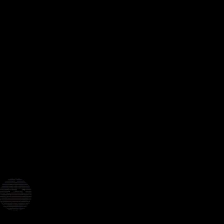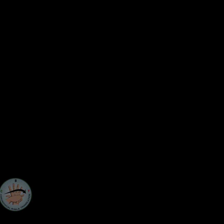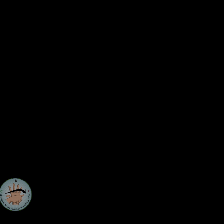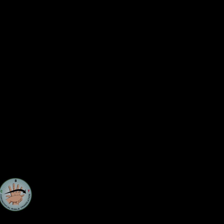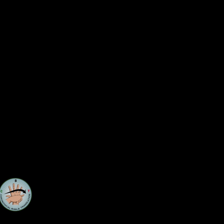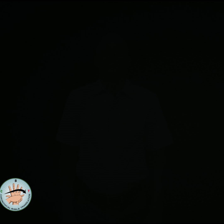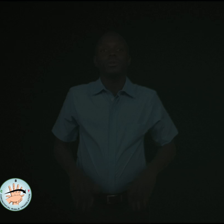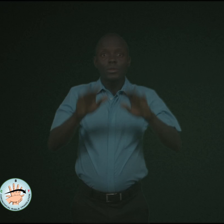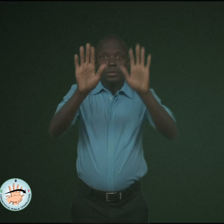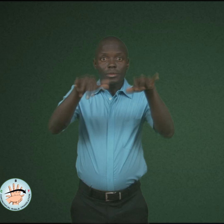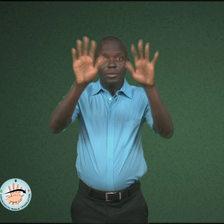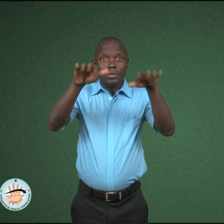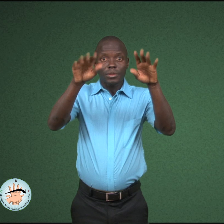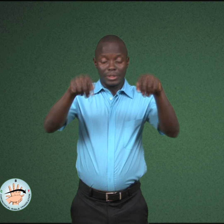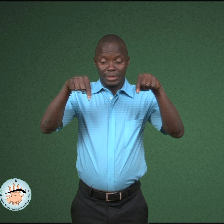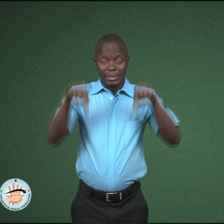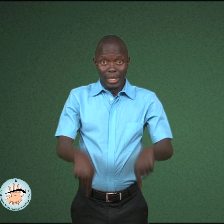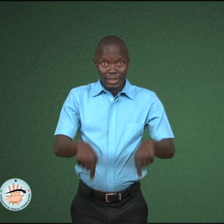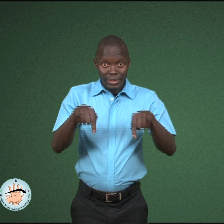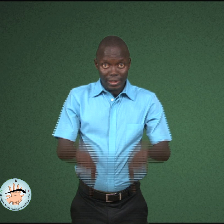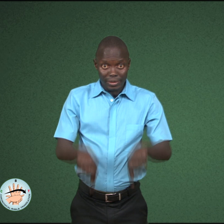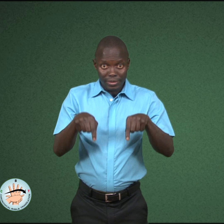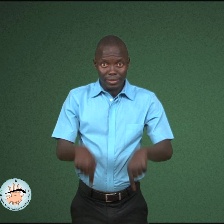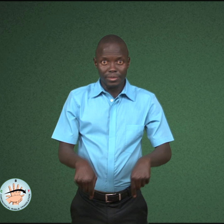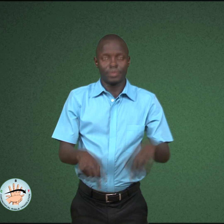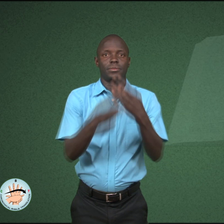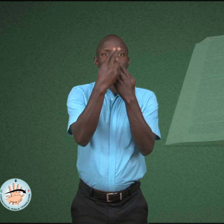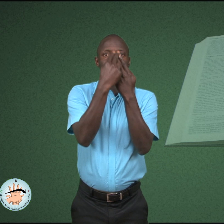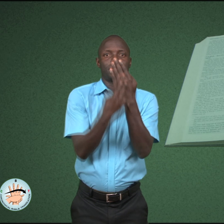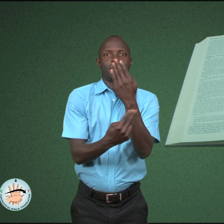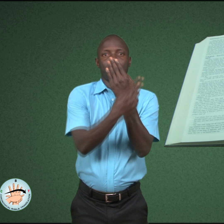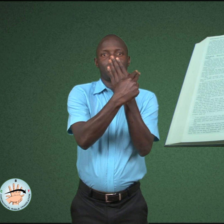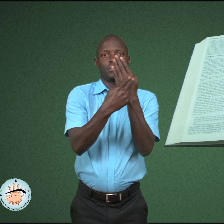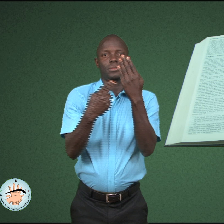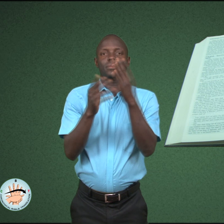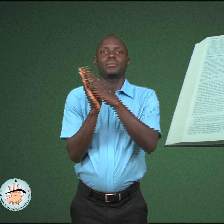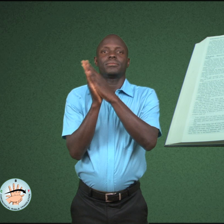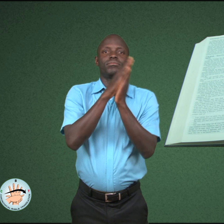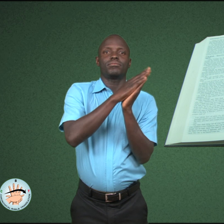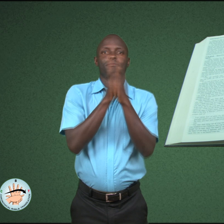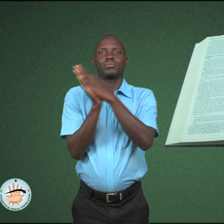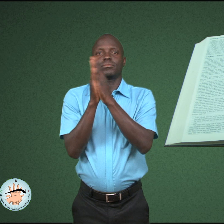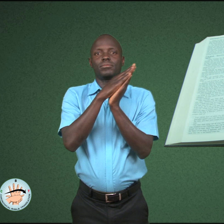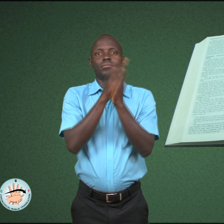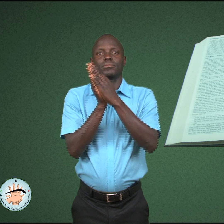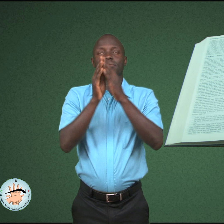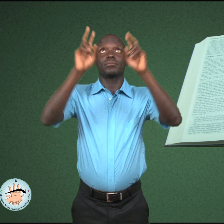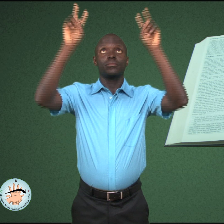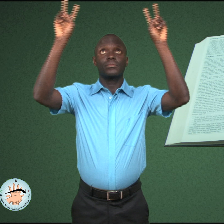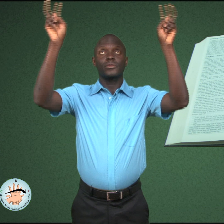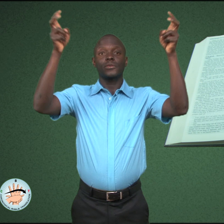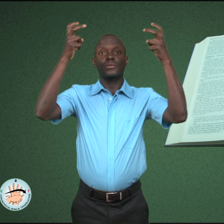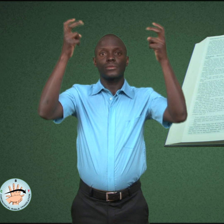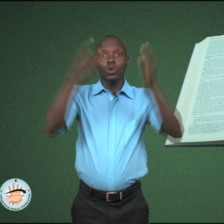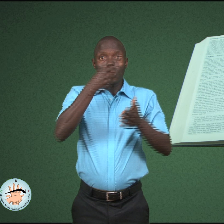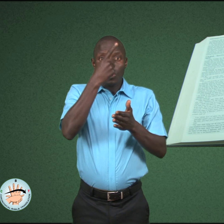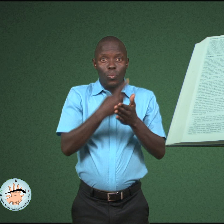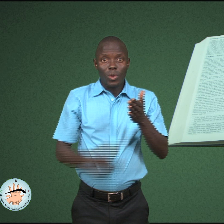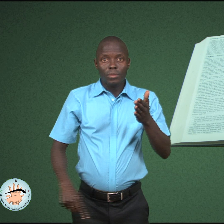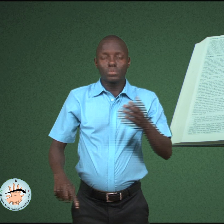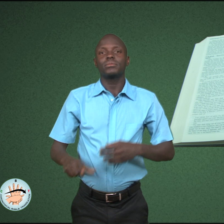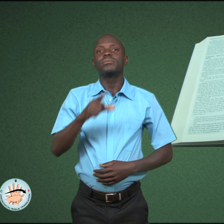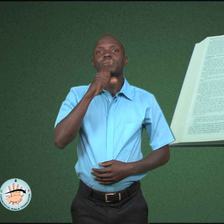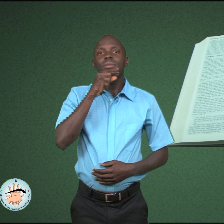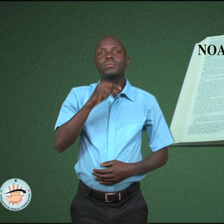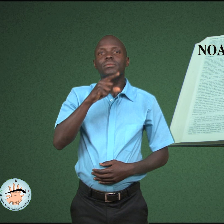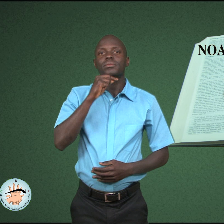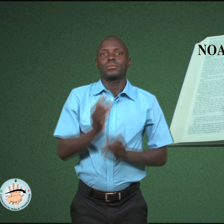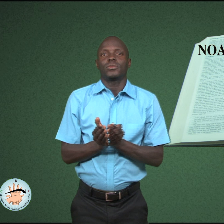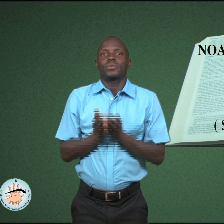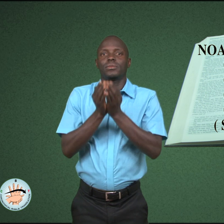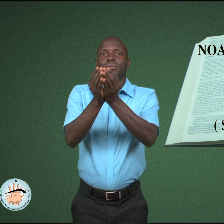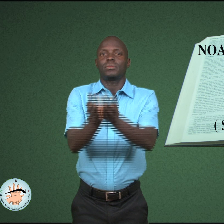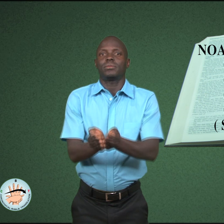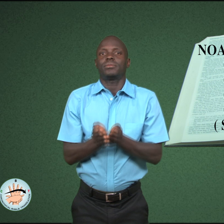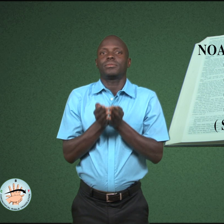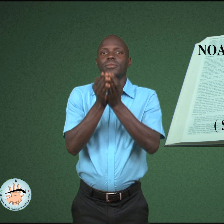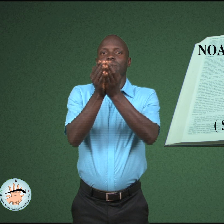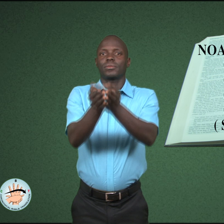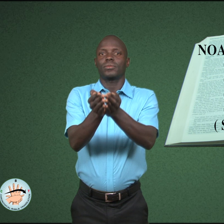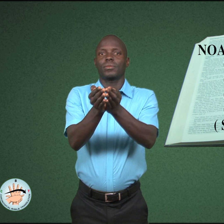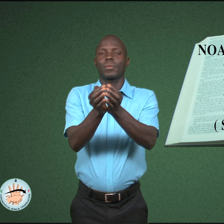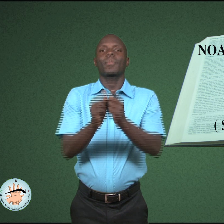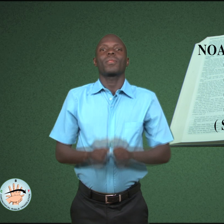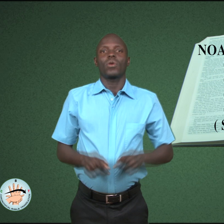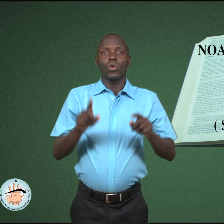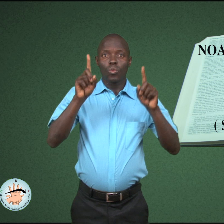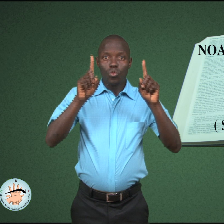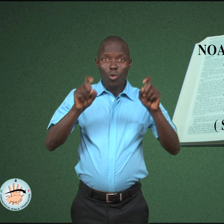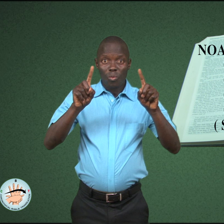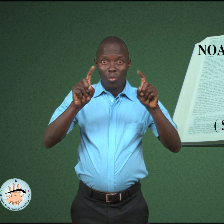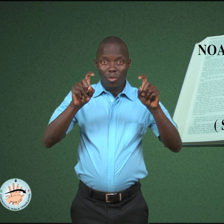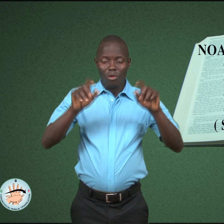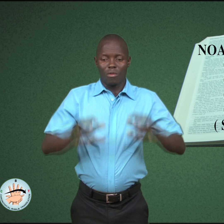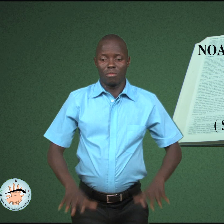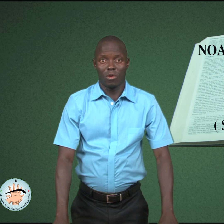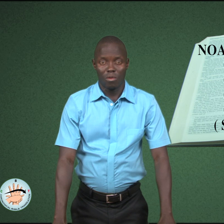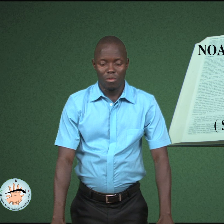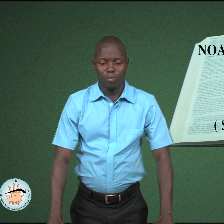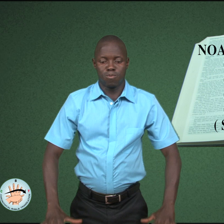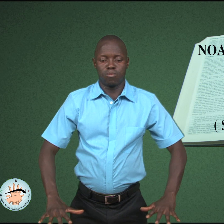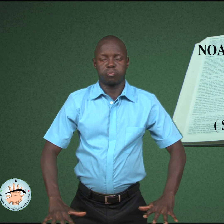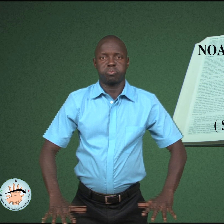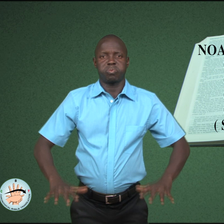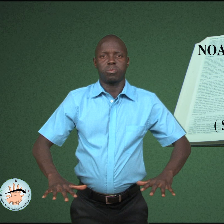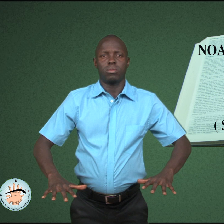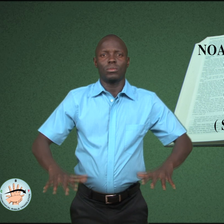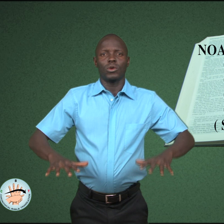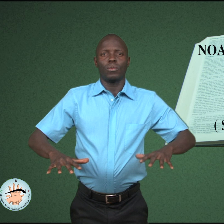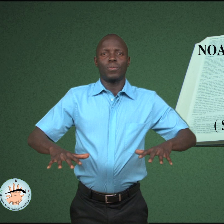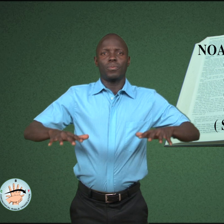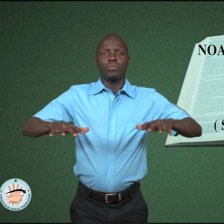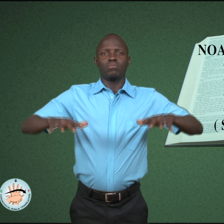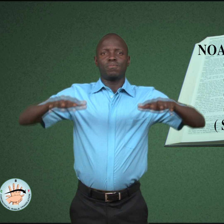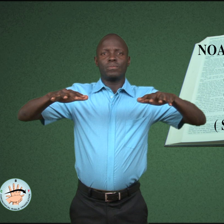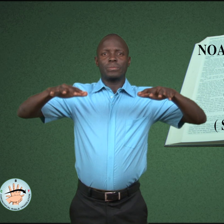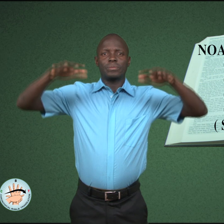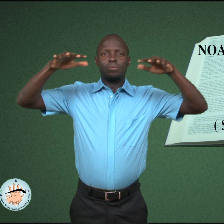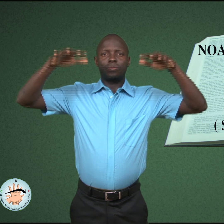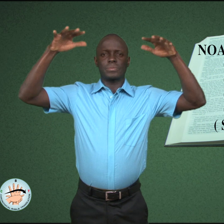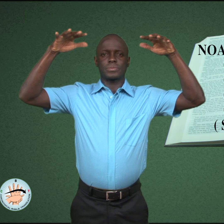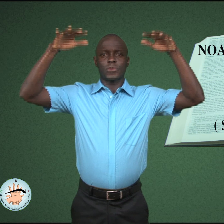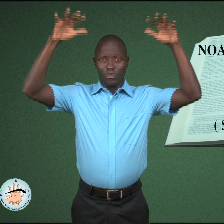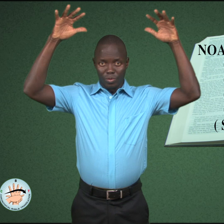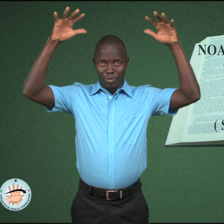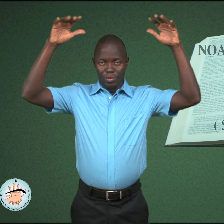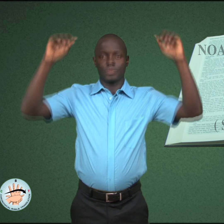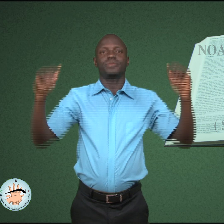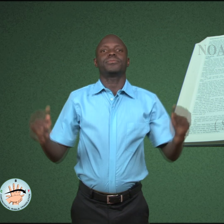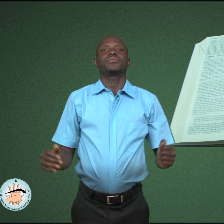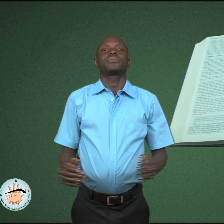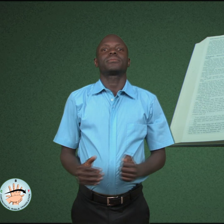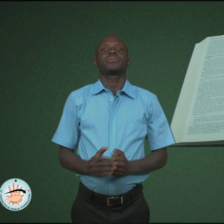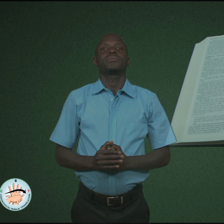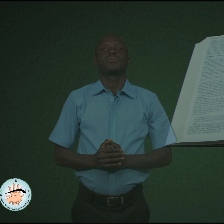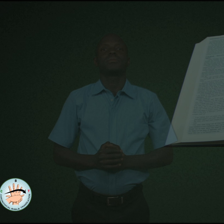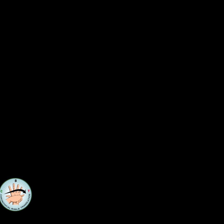Noah and the flood